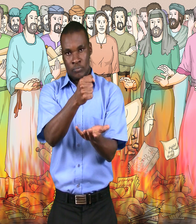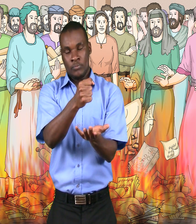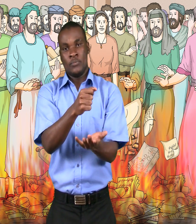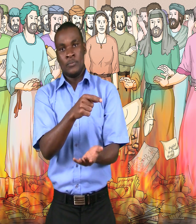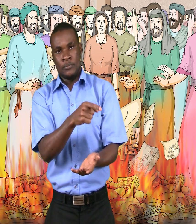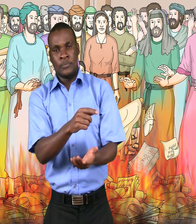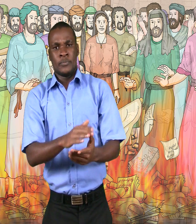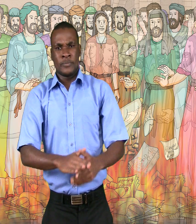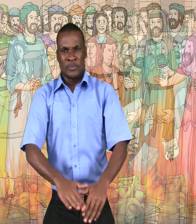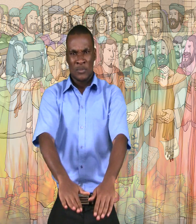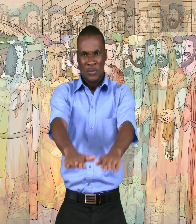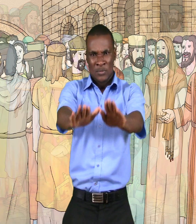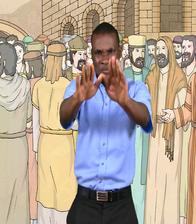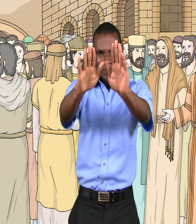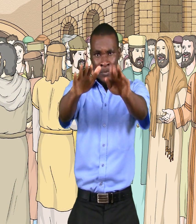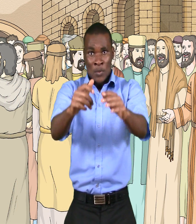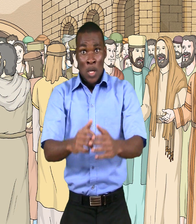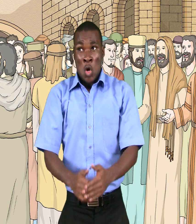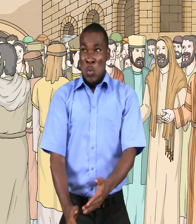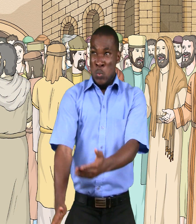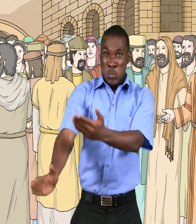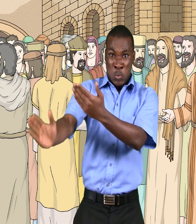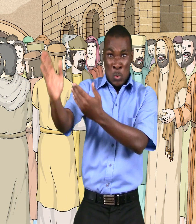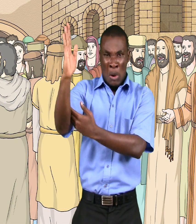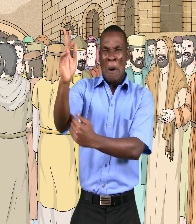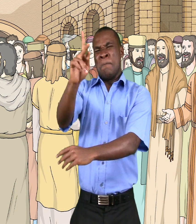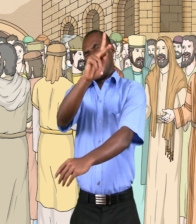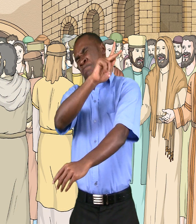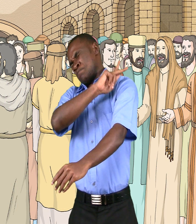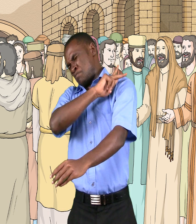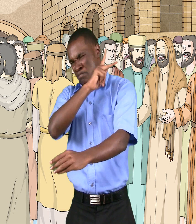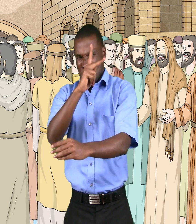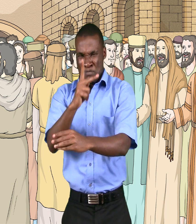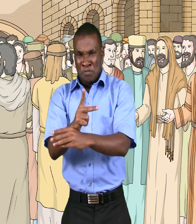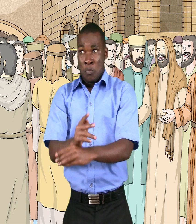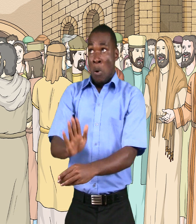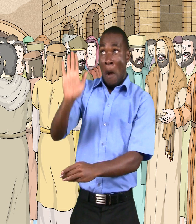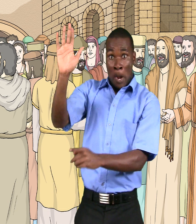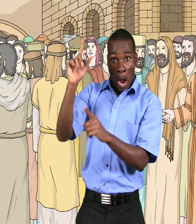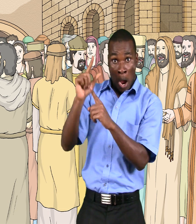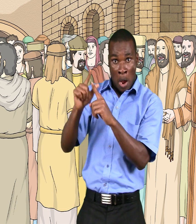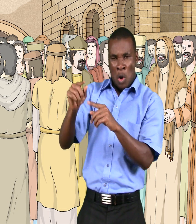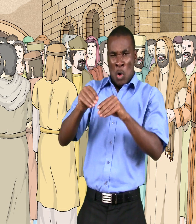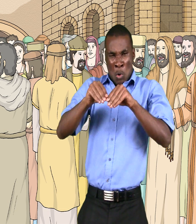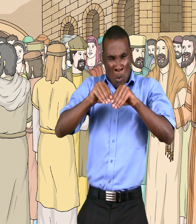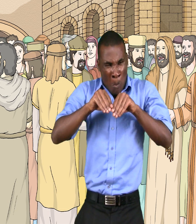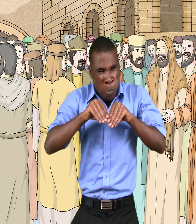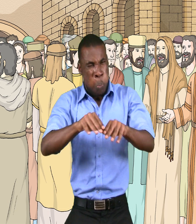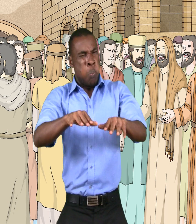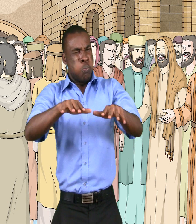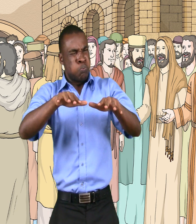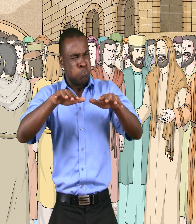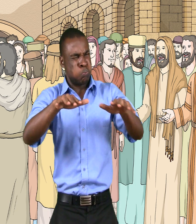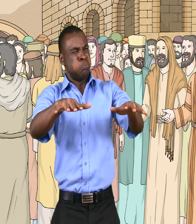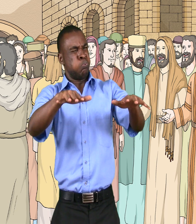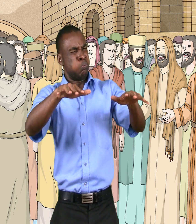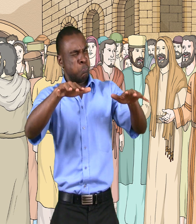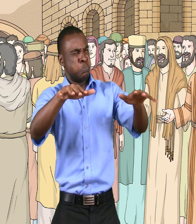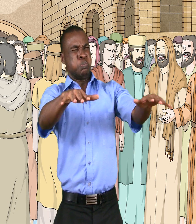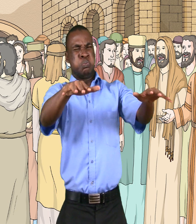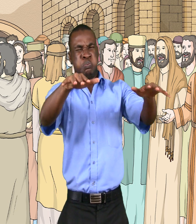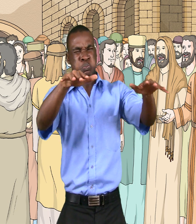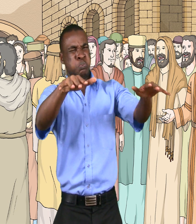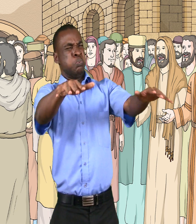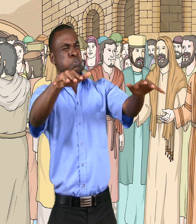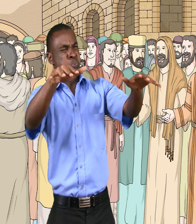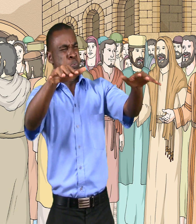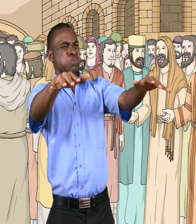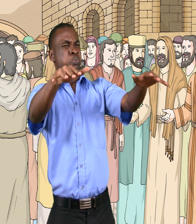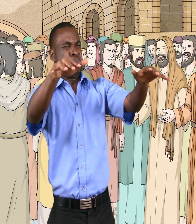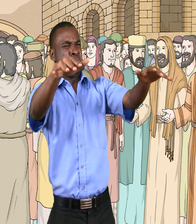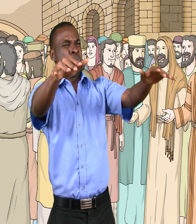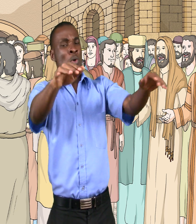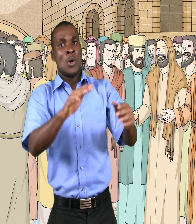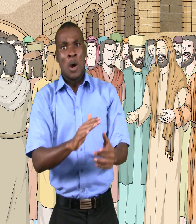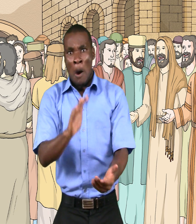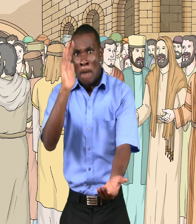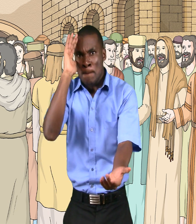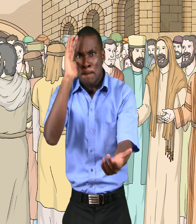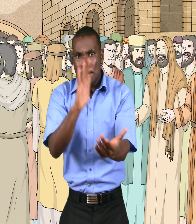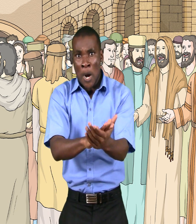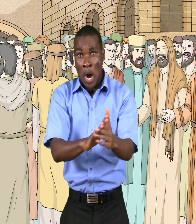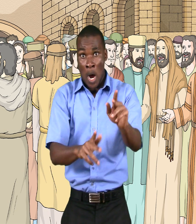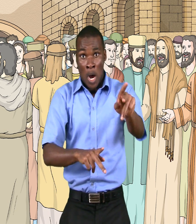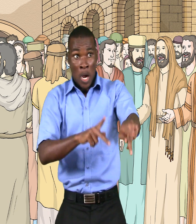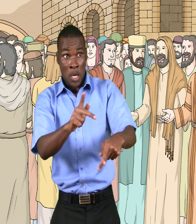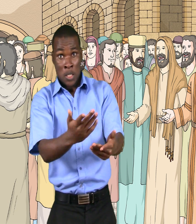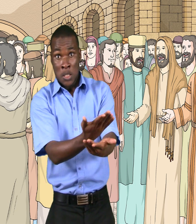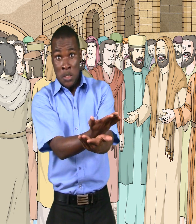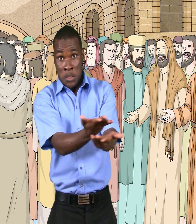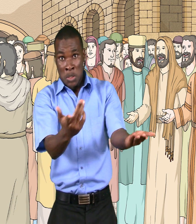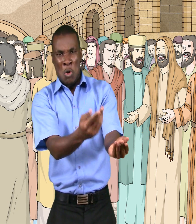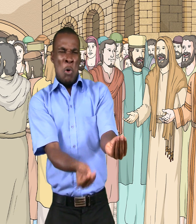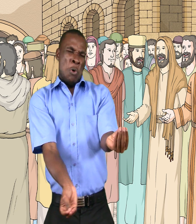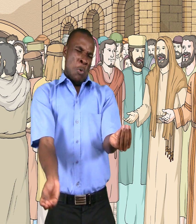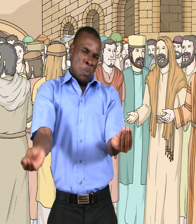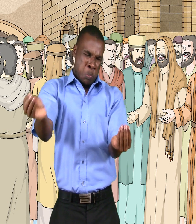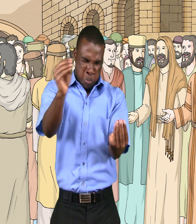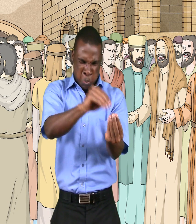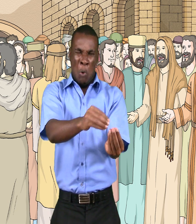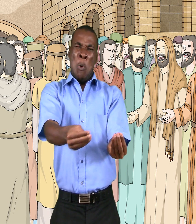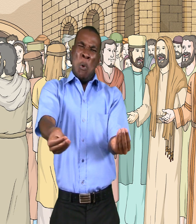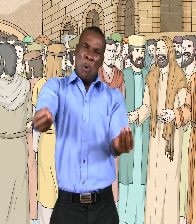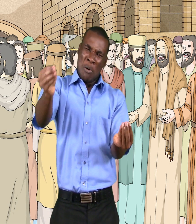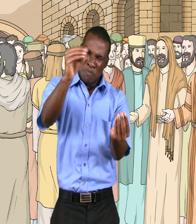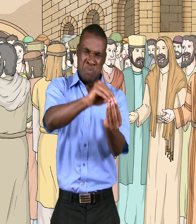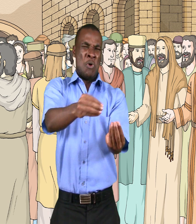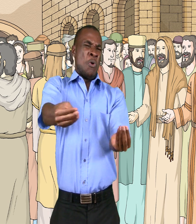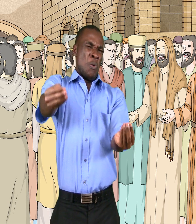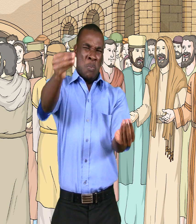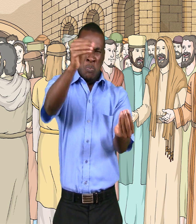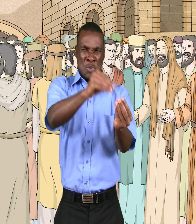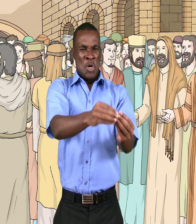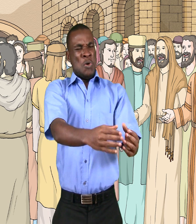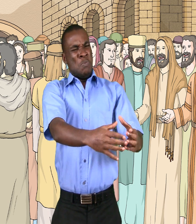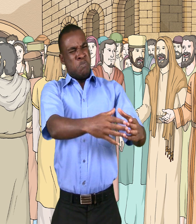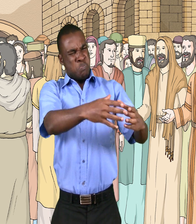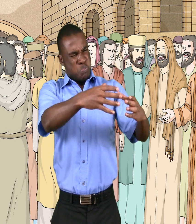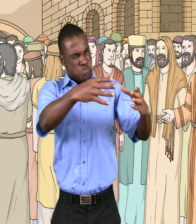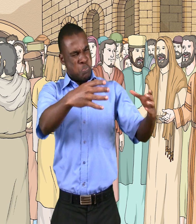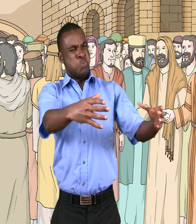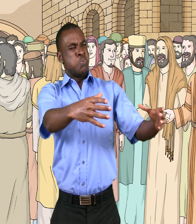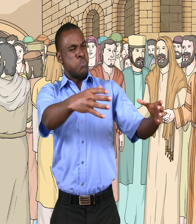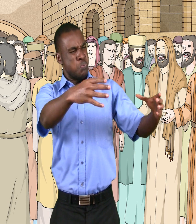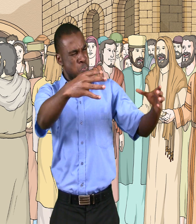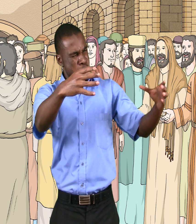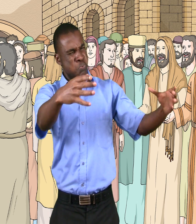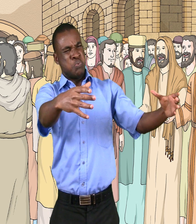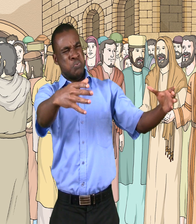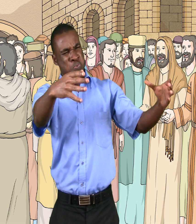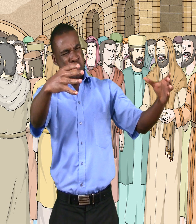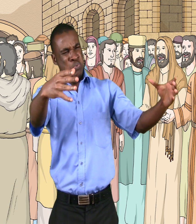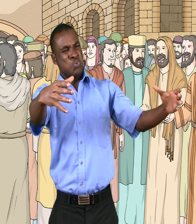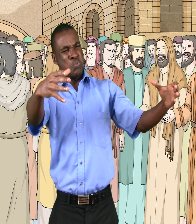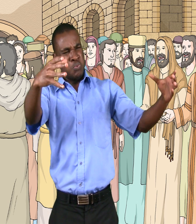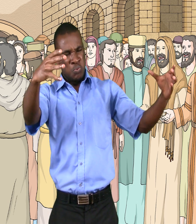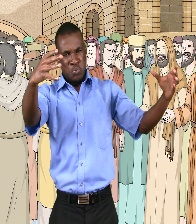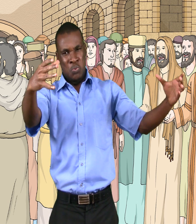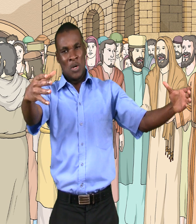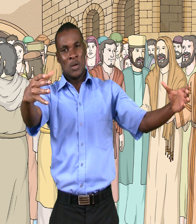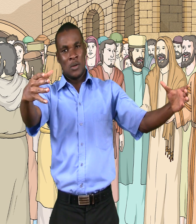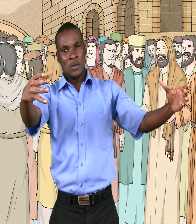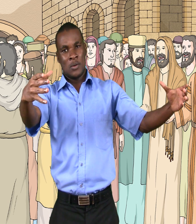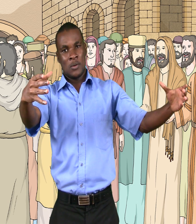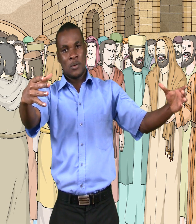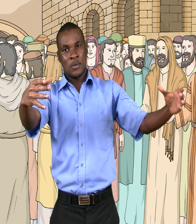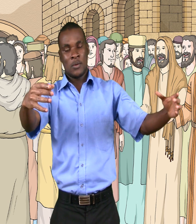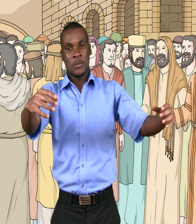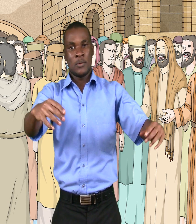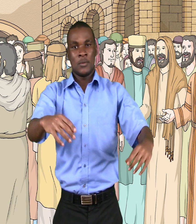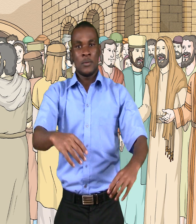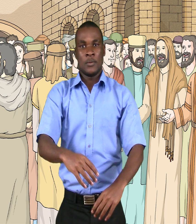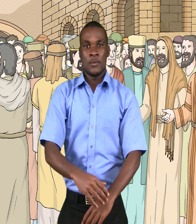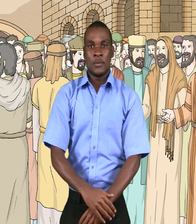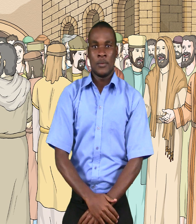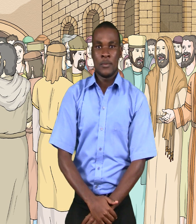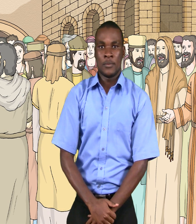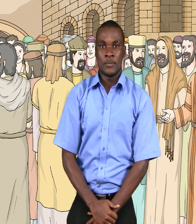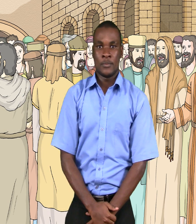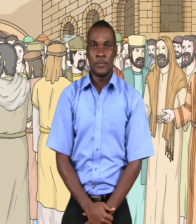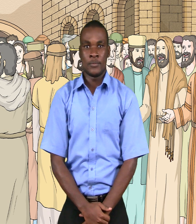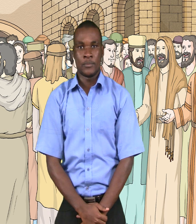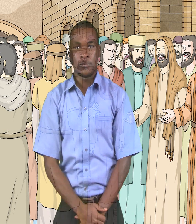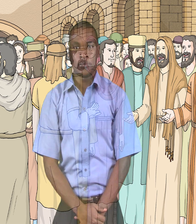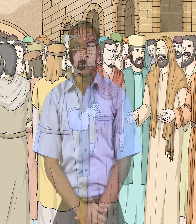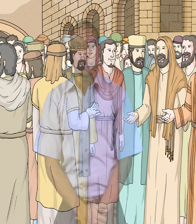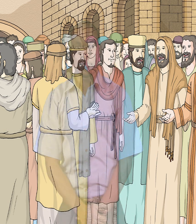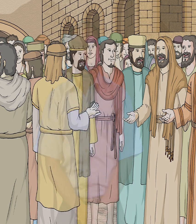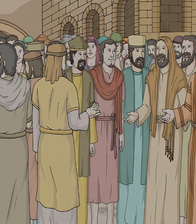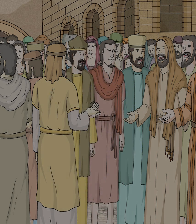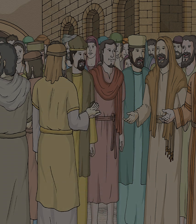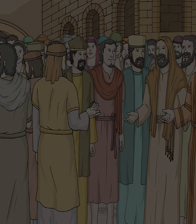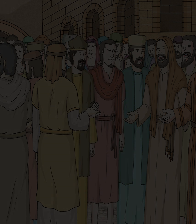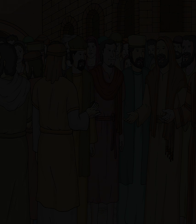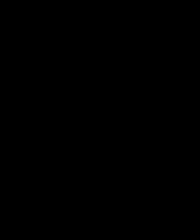So the word of the Lord powerfully continued to spread and prevail.